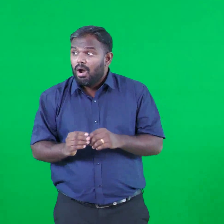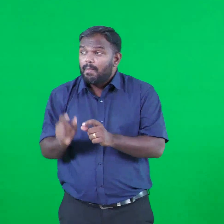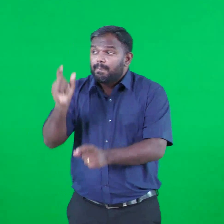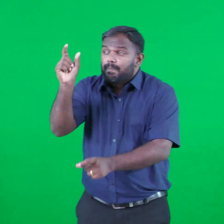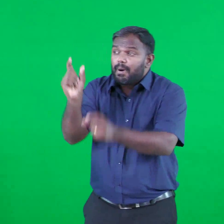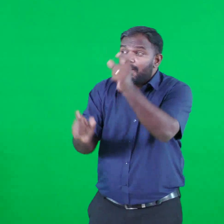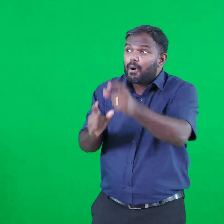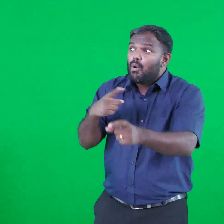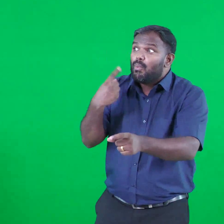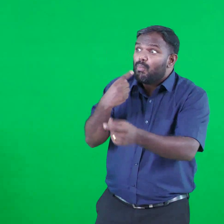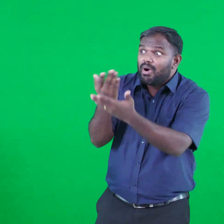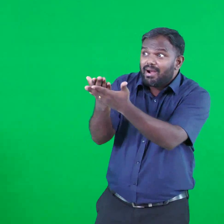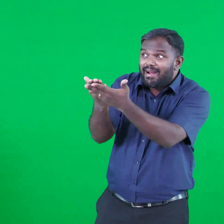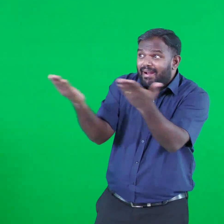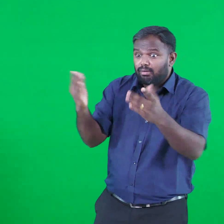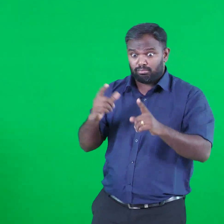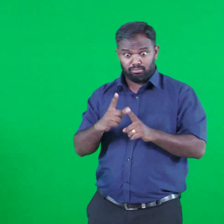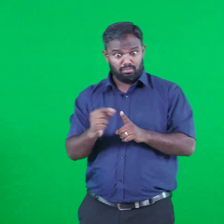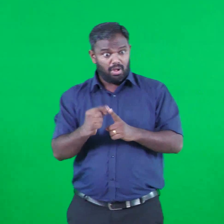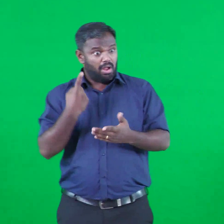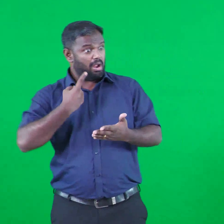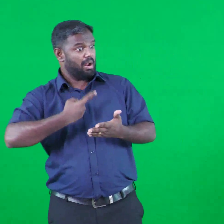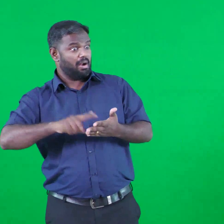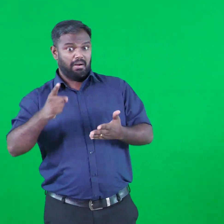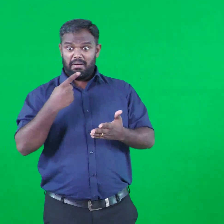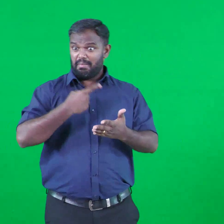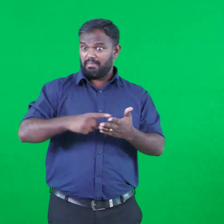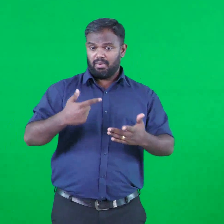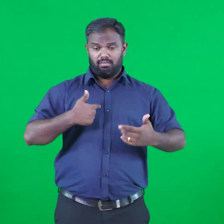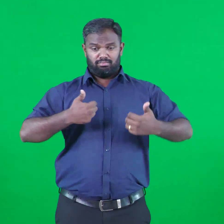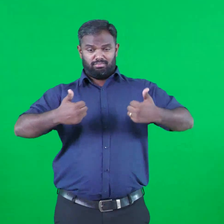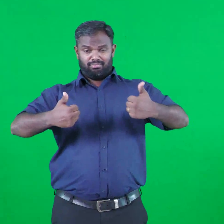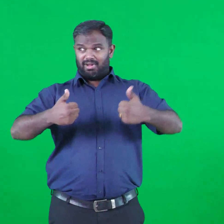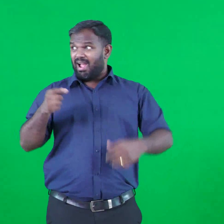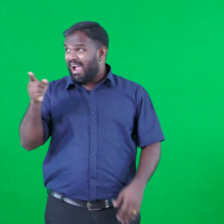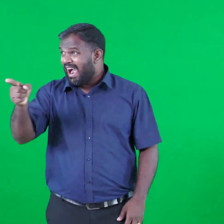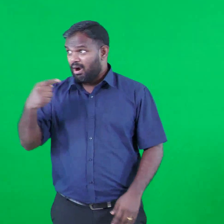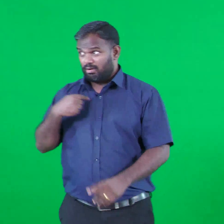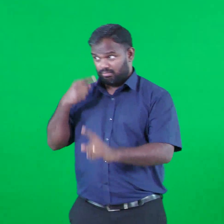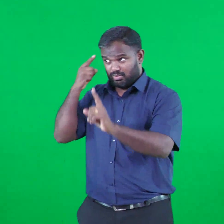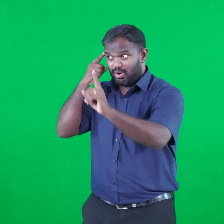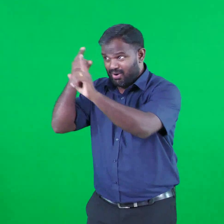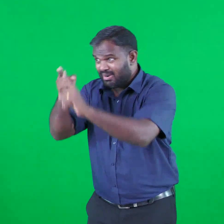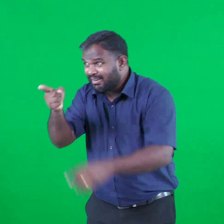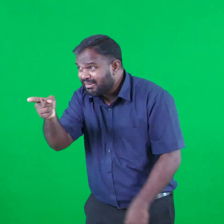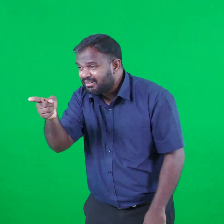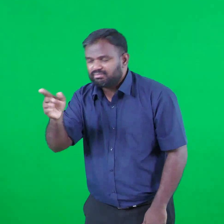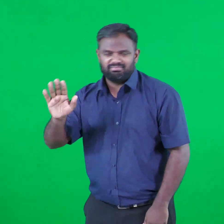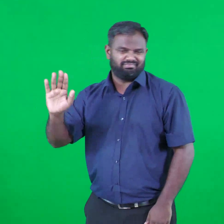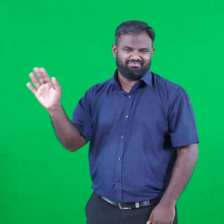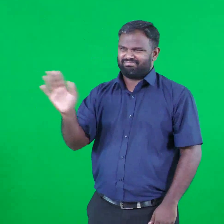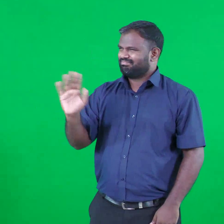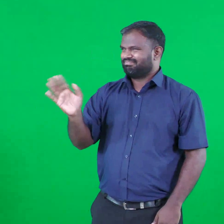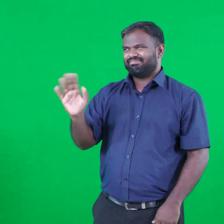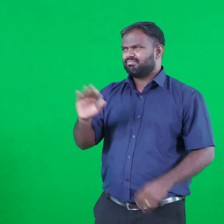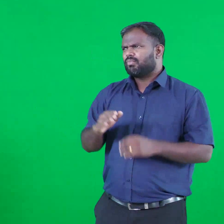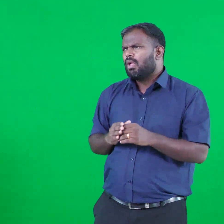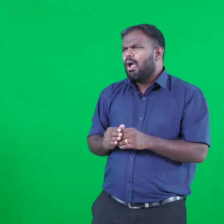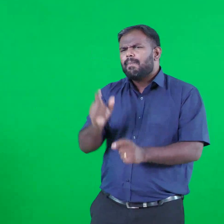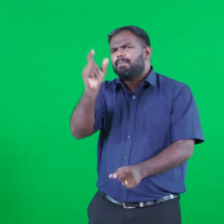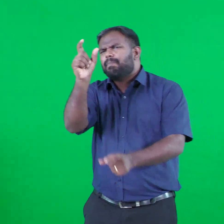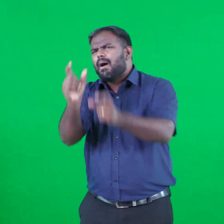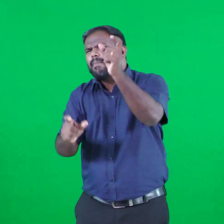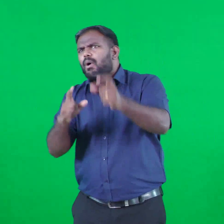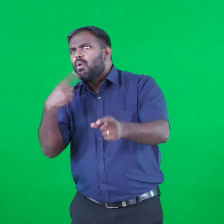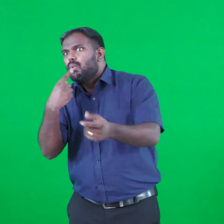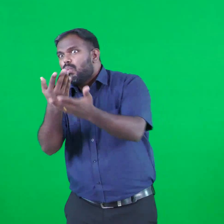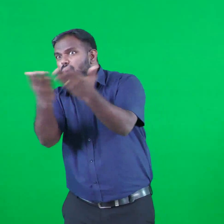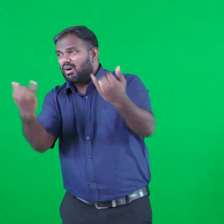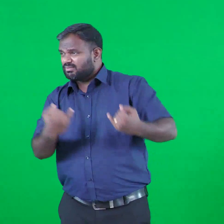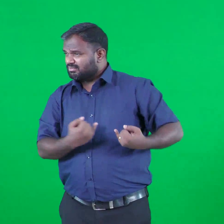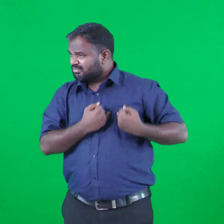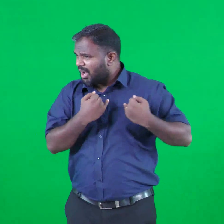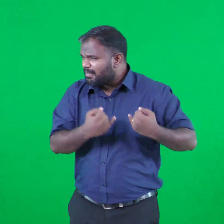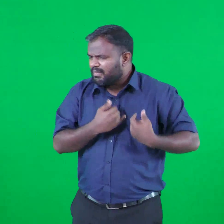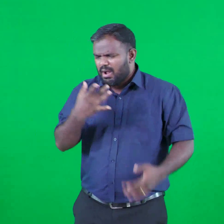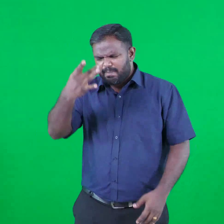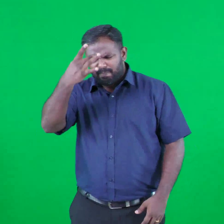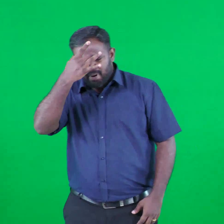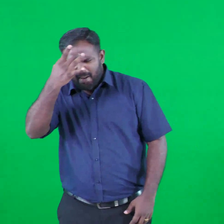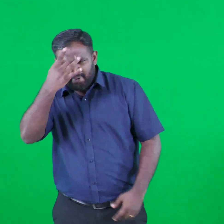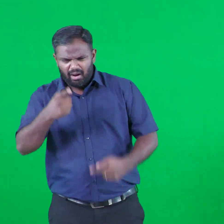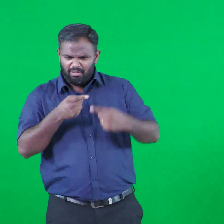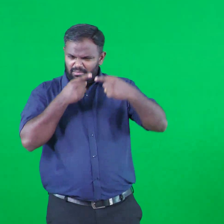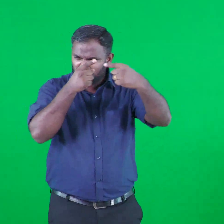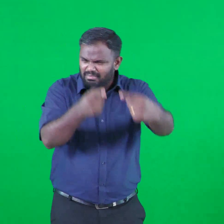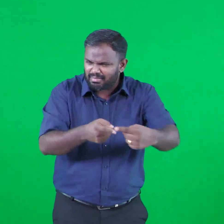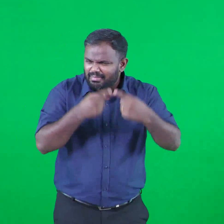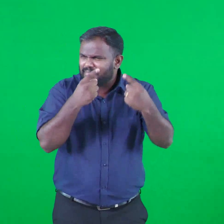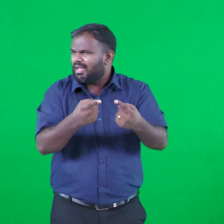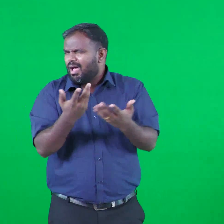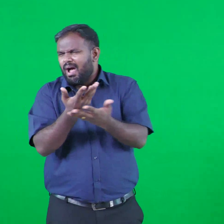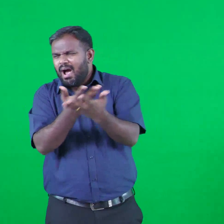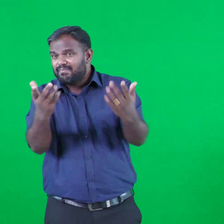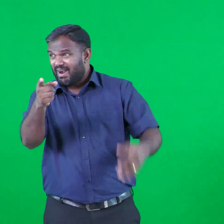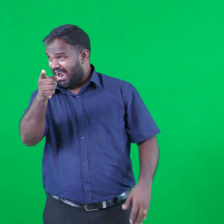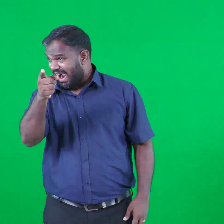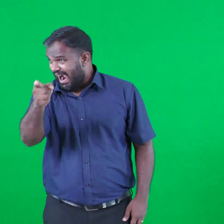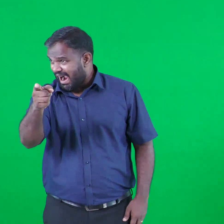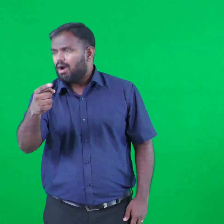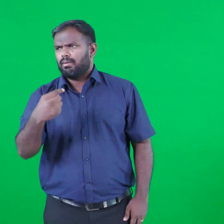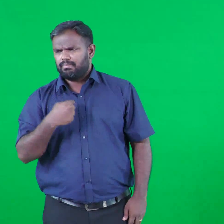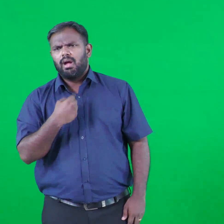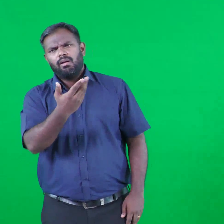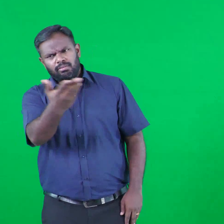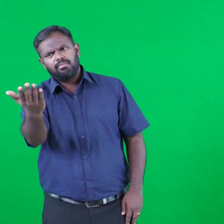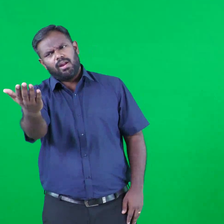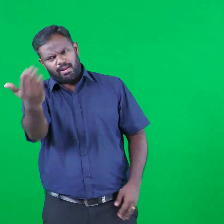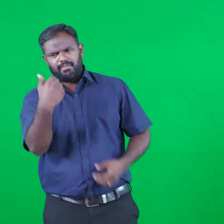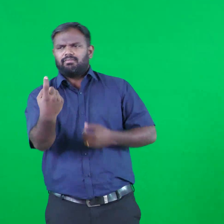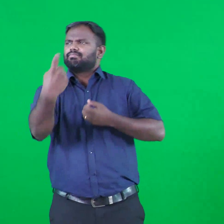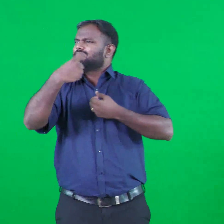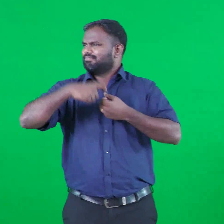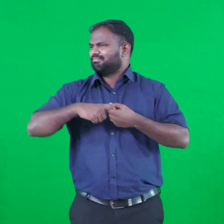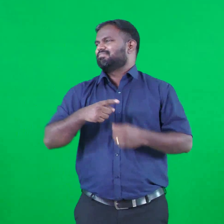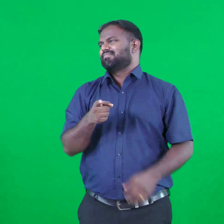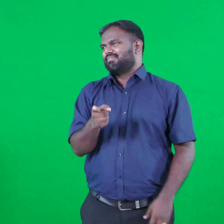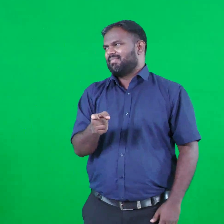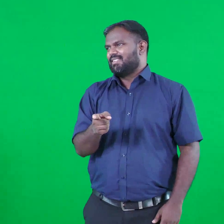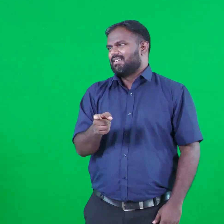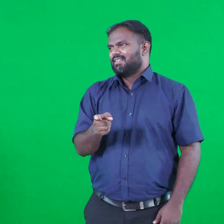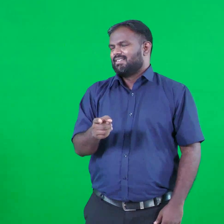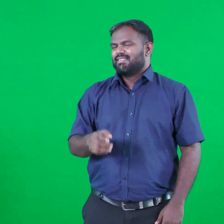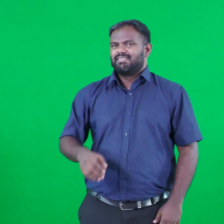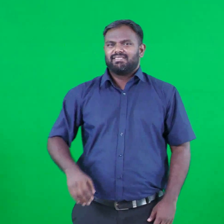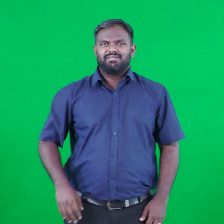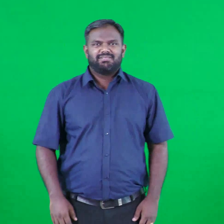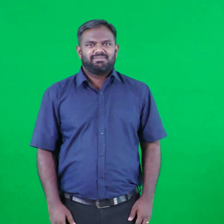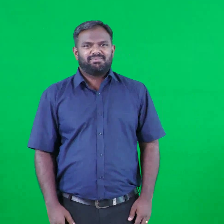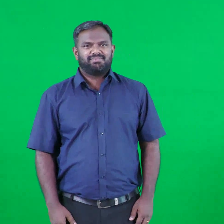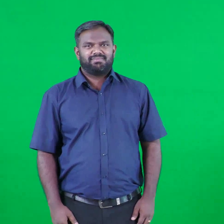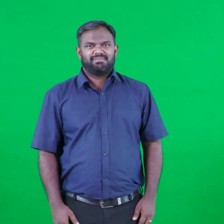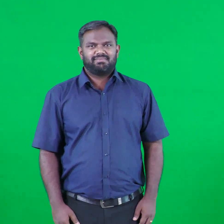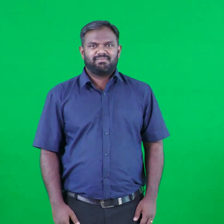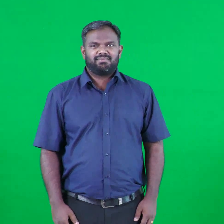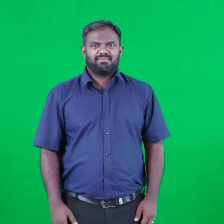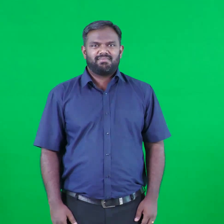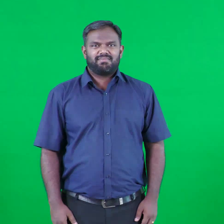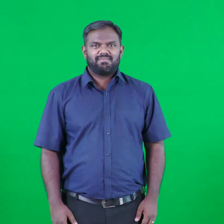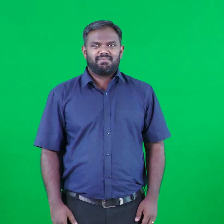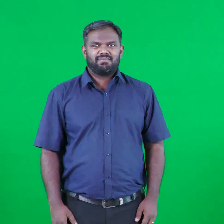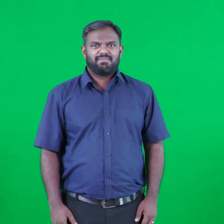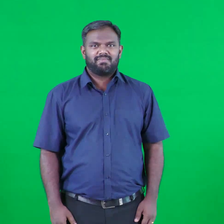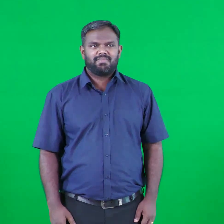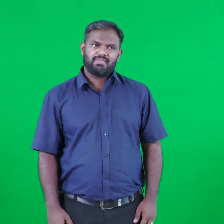I have not come to call the righteous, but sinners."